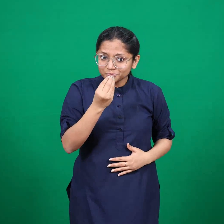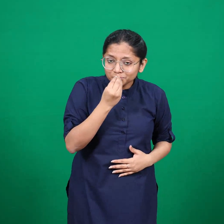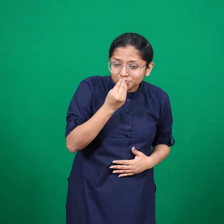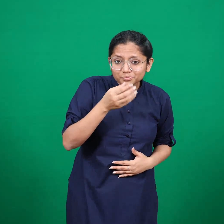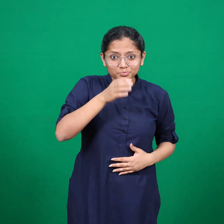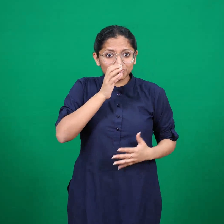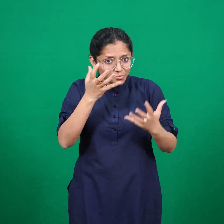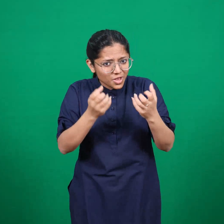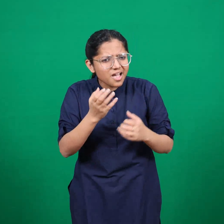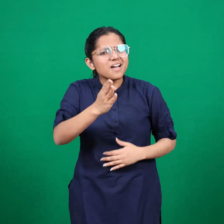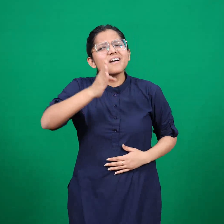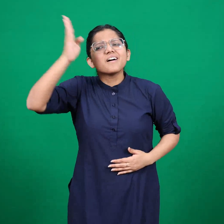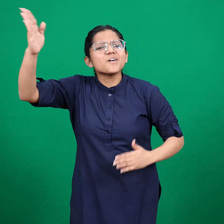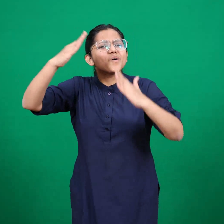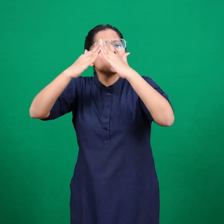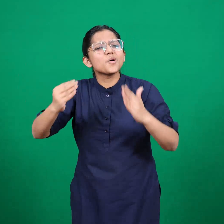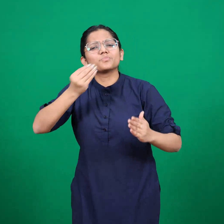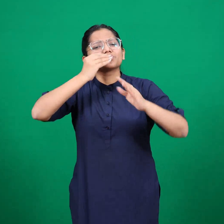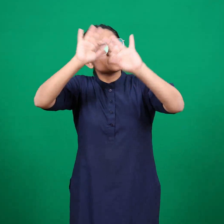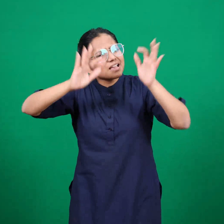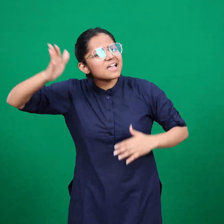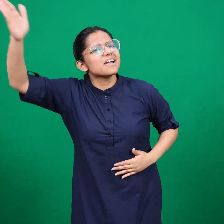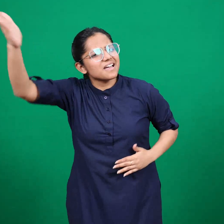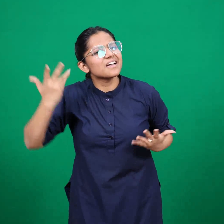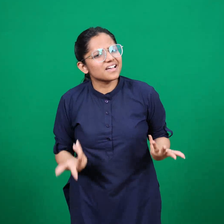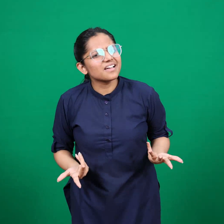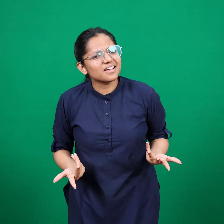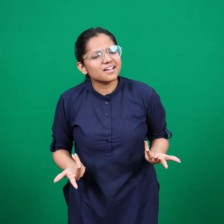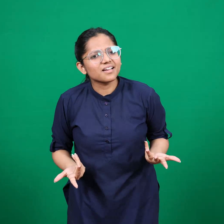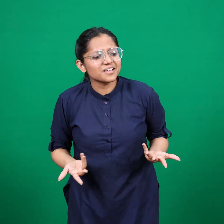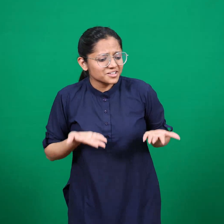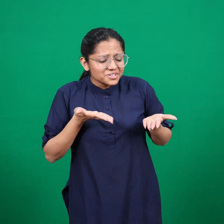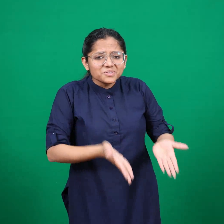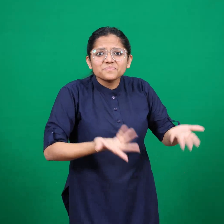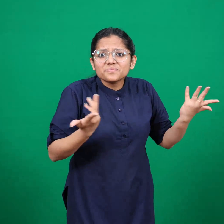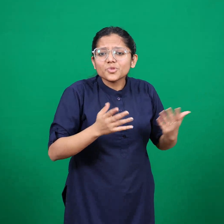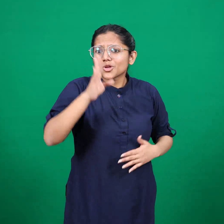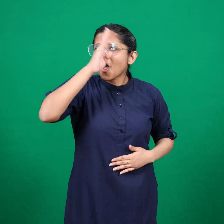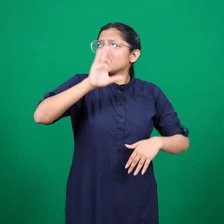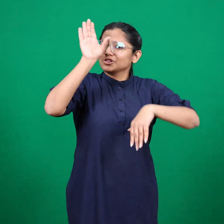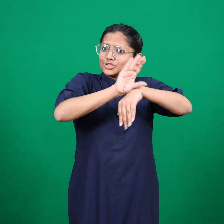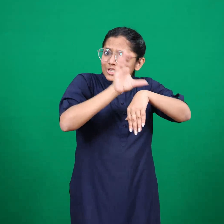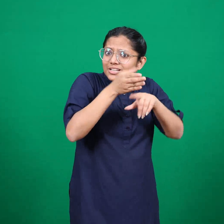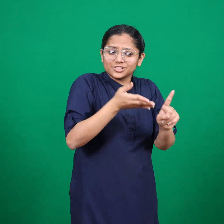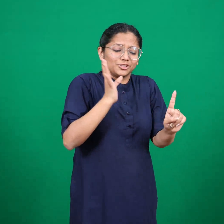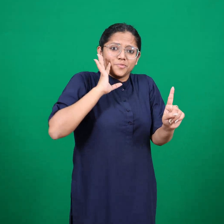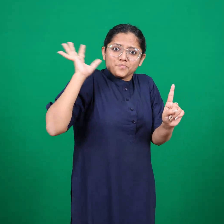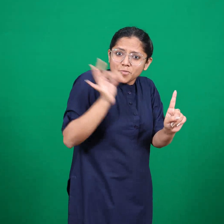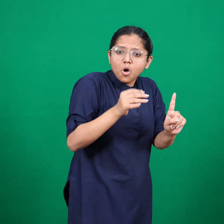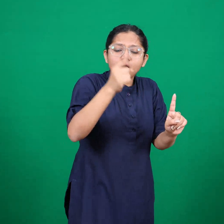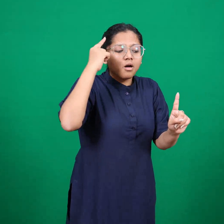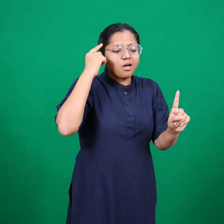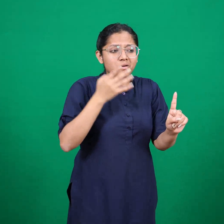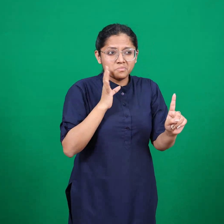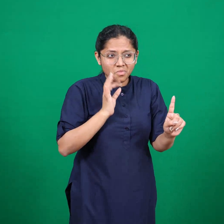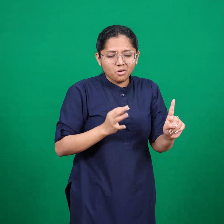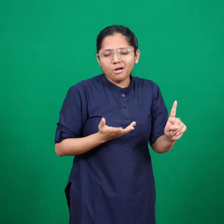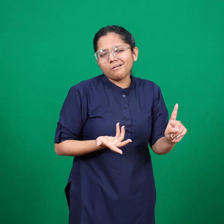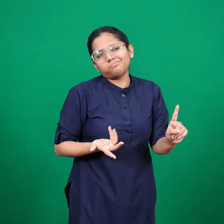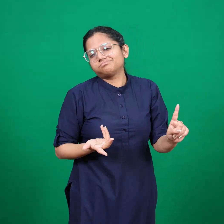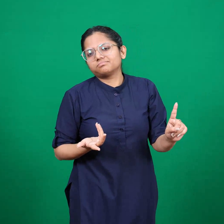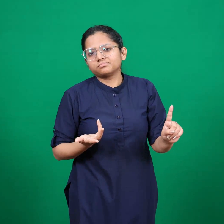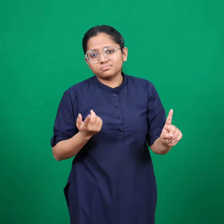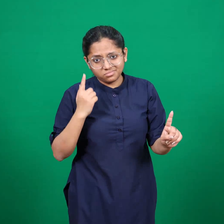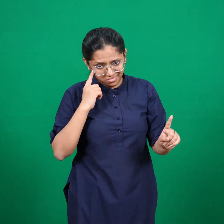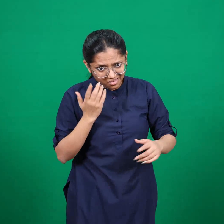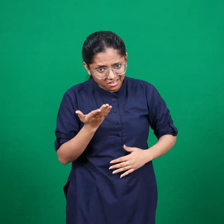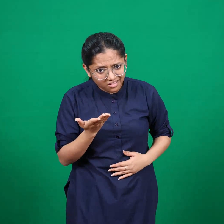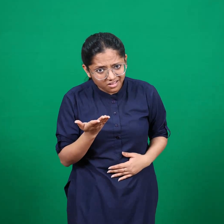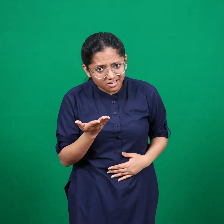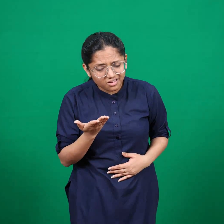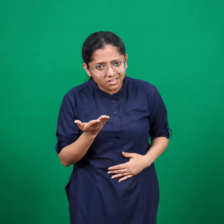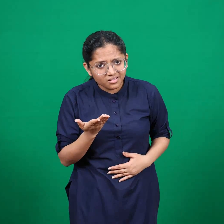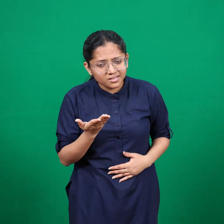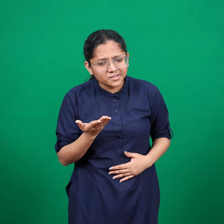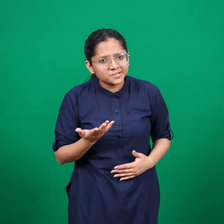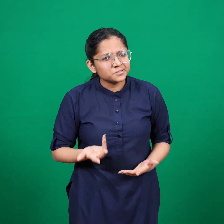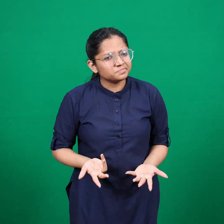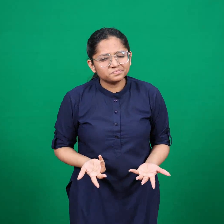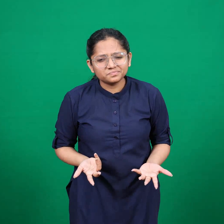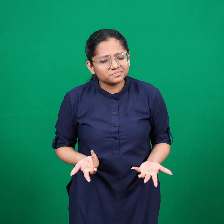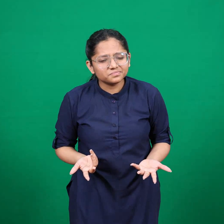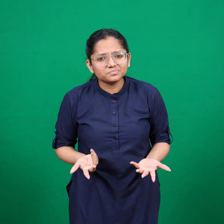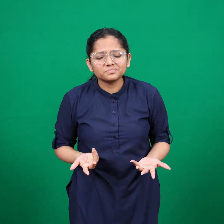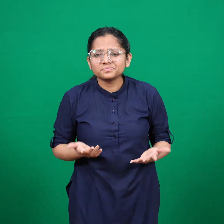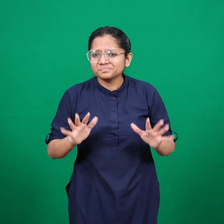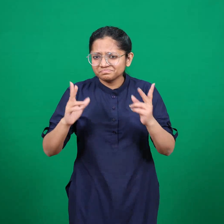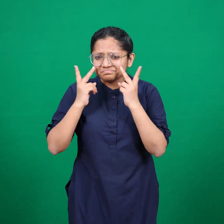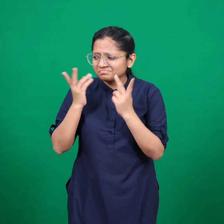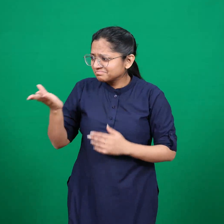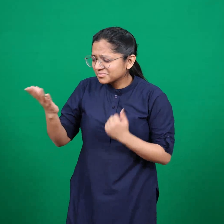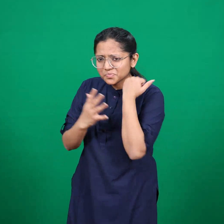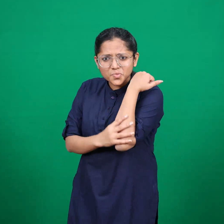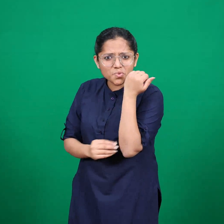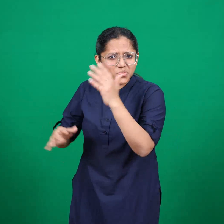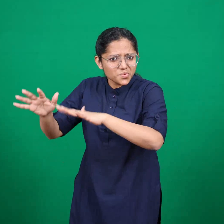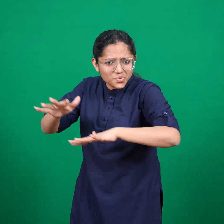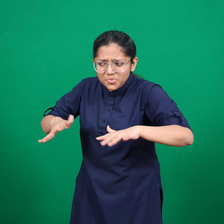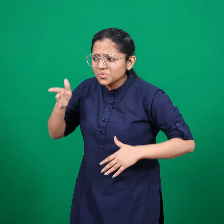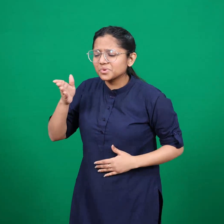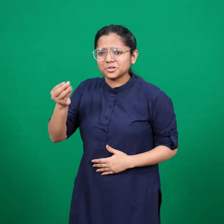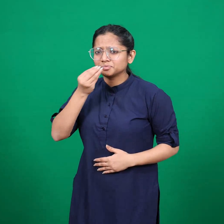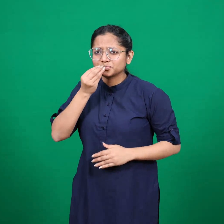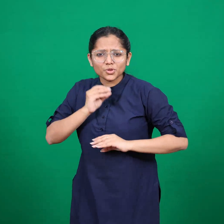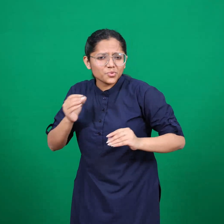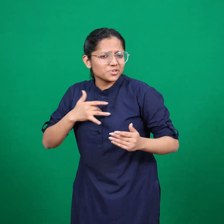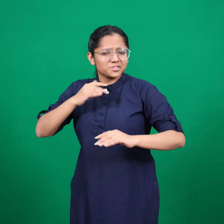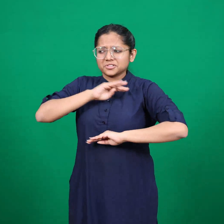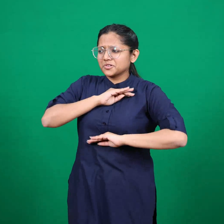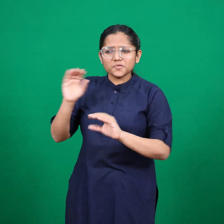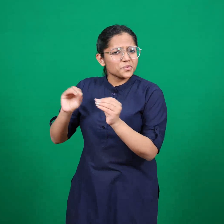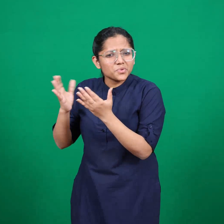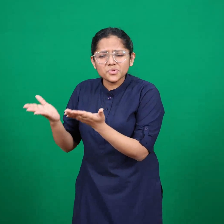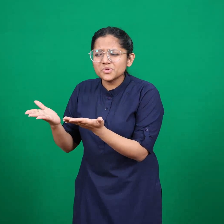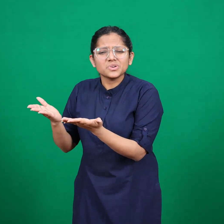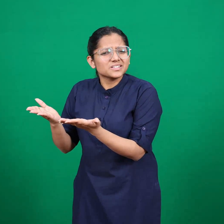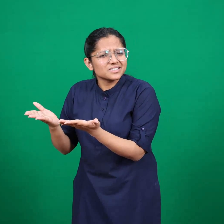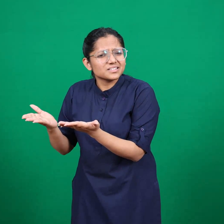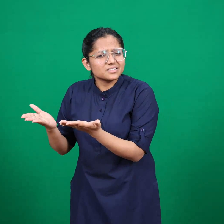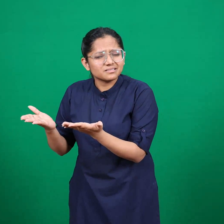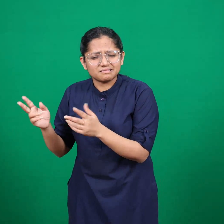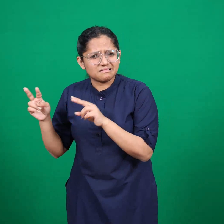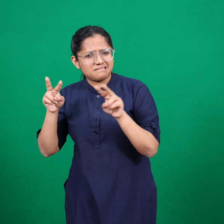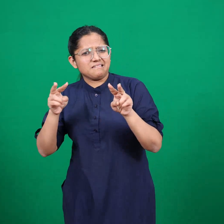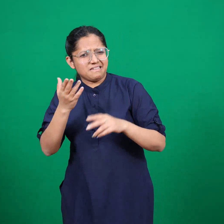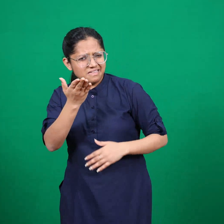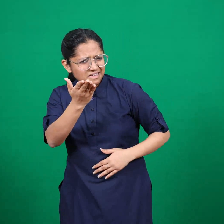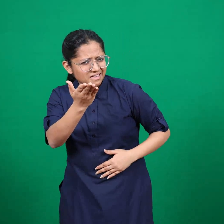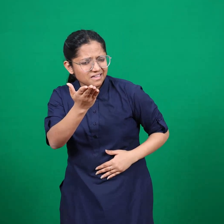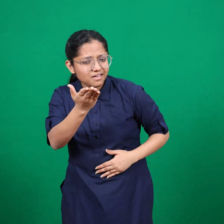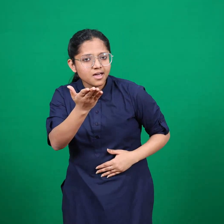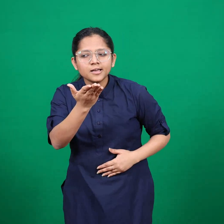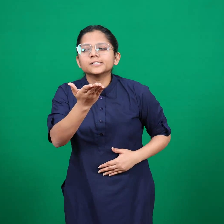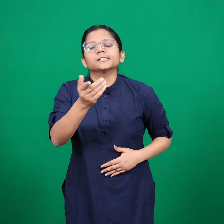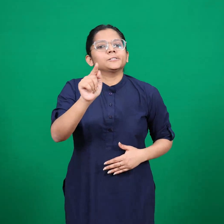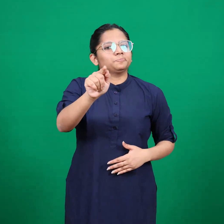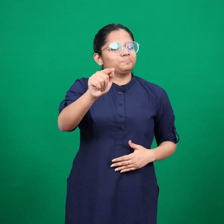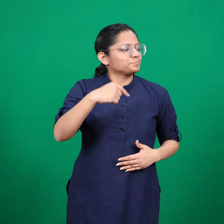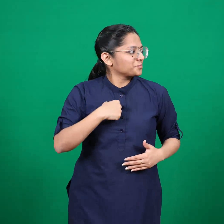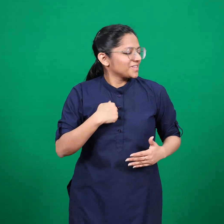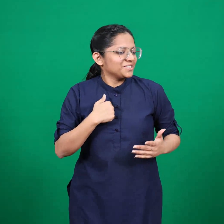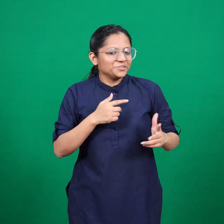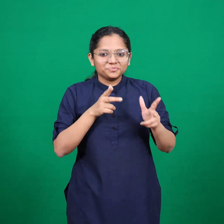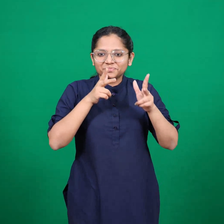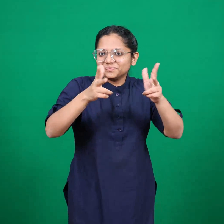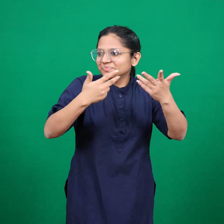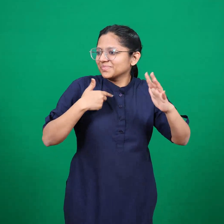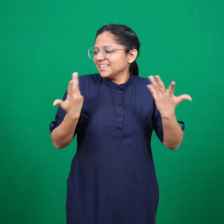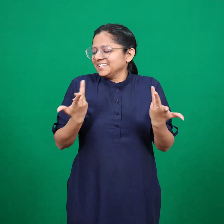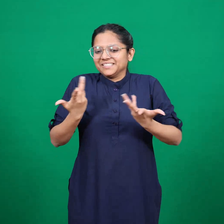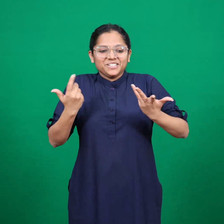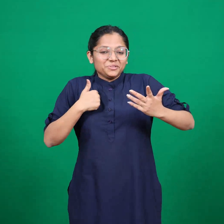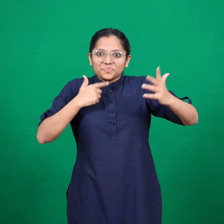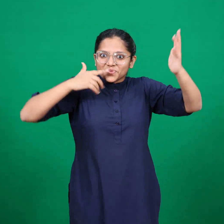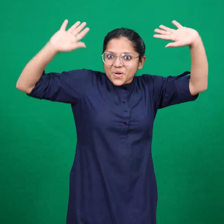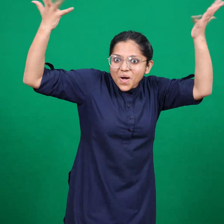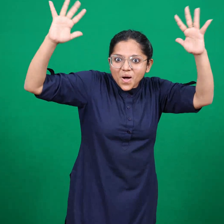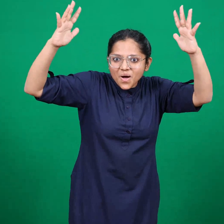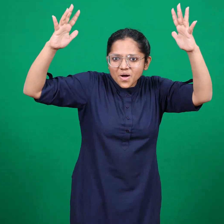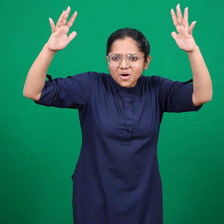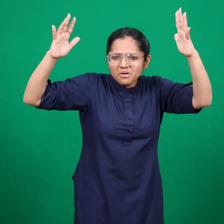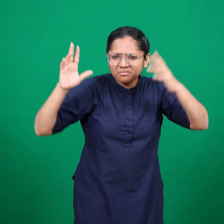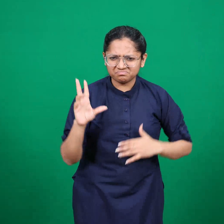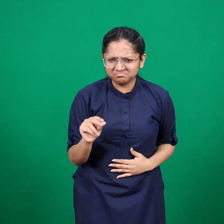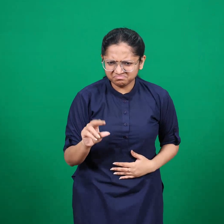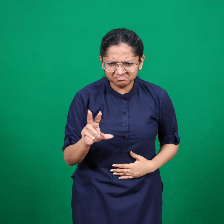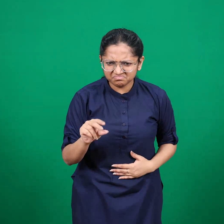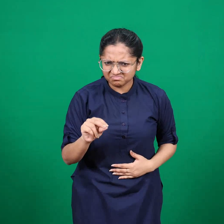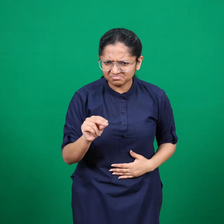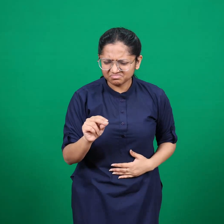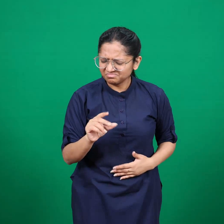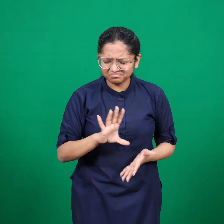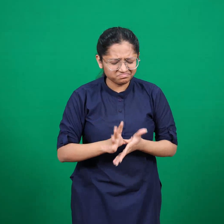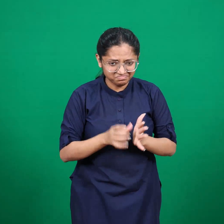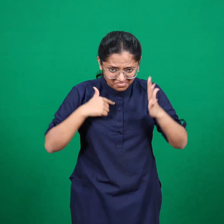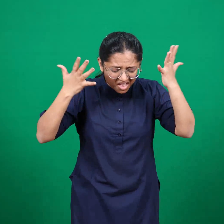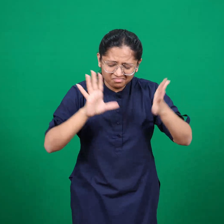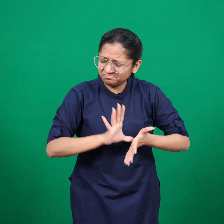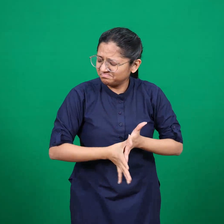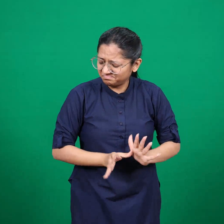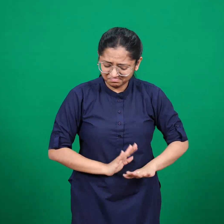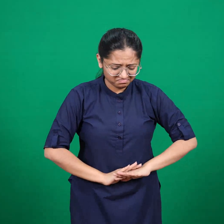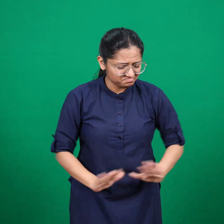Don' t you have your own homes in which to eat and drink? Or do you despise the church of God and humiliate those who have nothing?